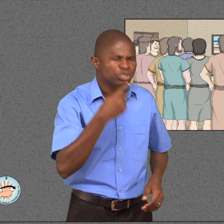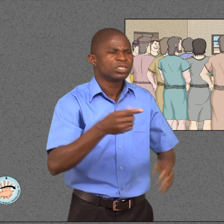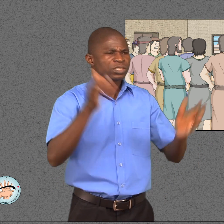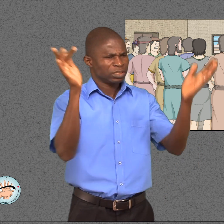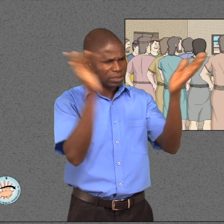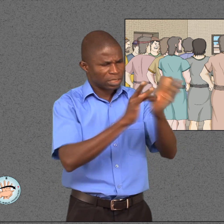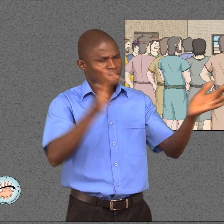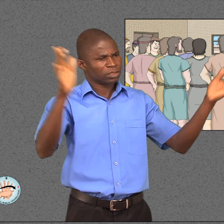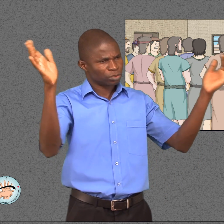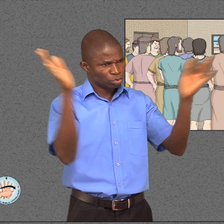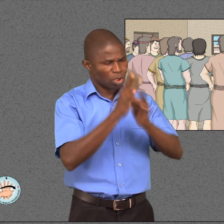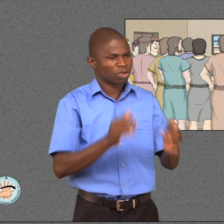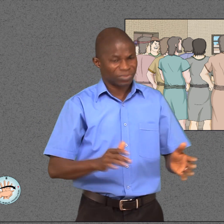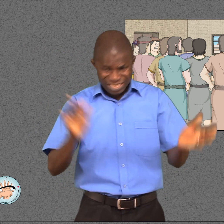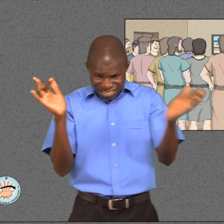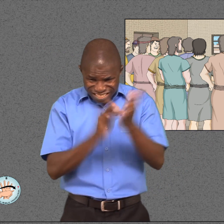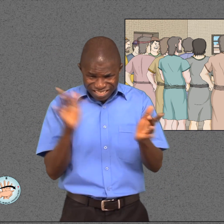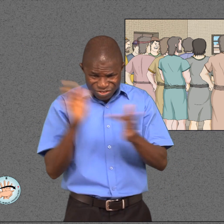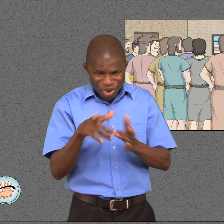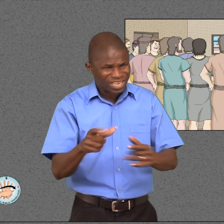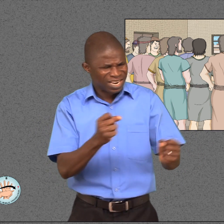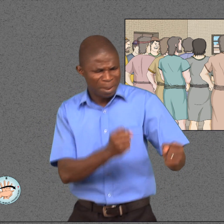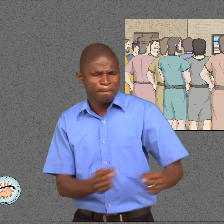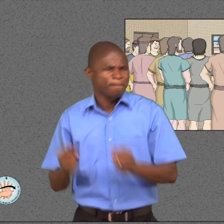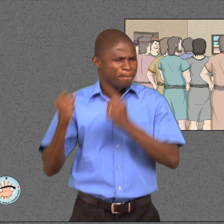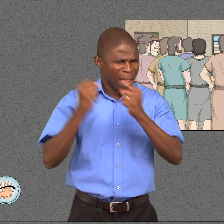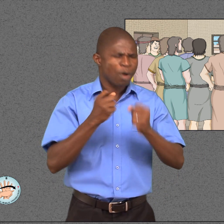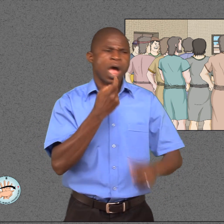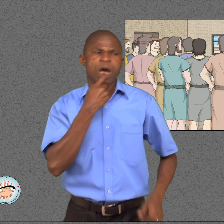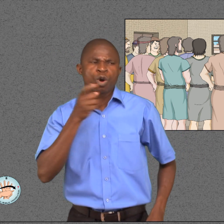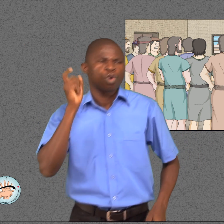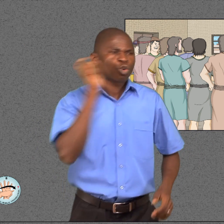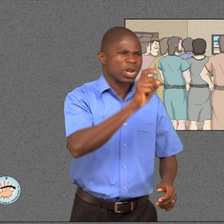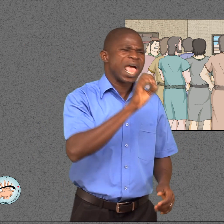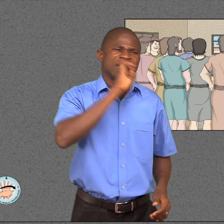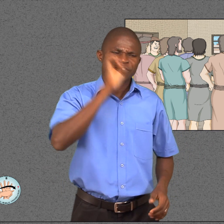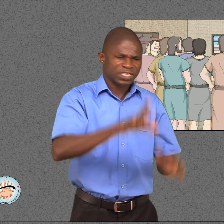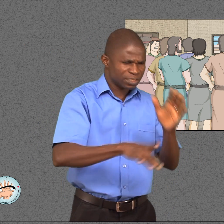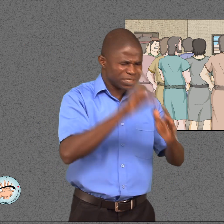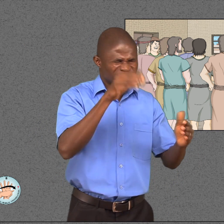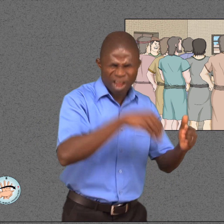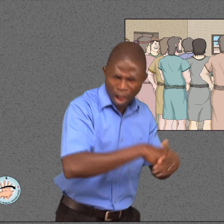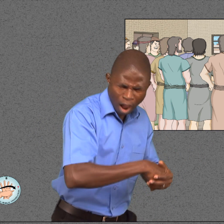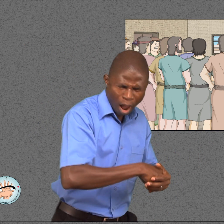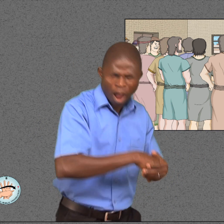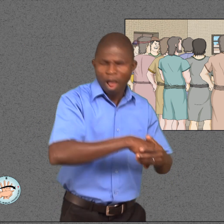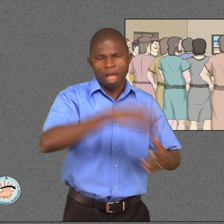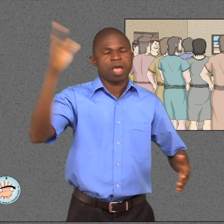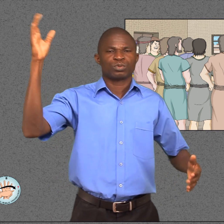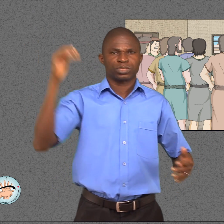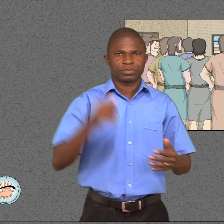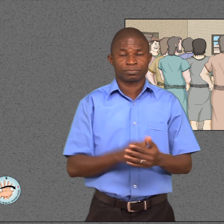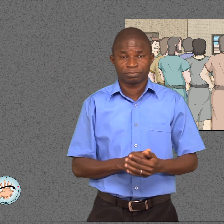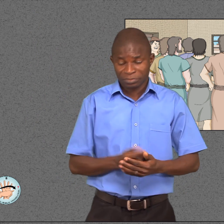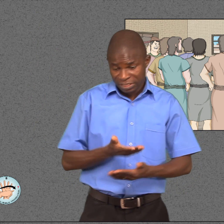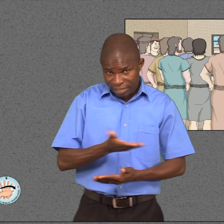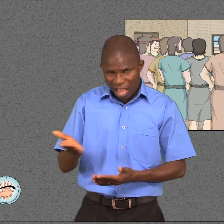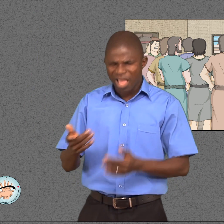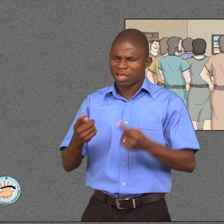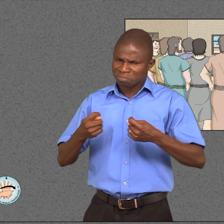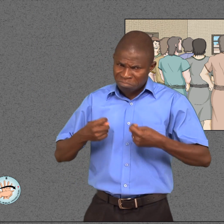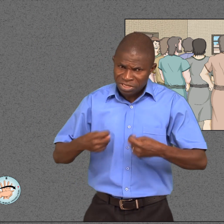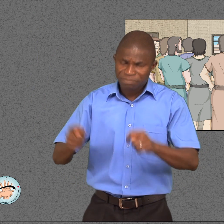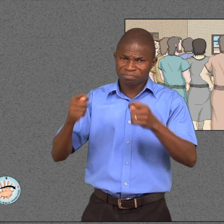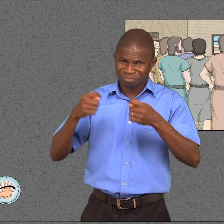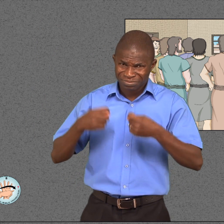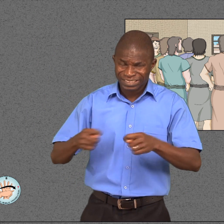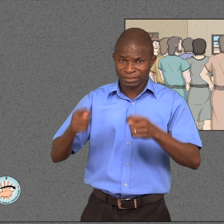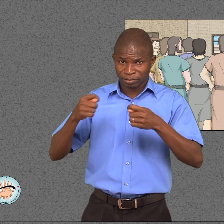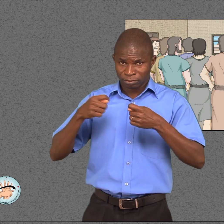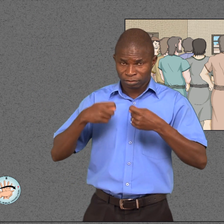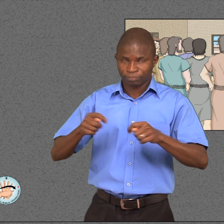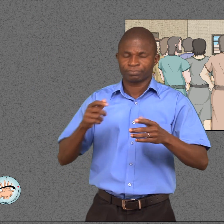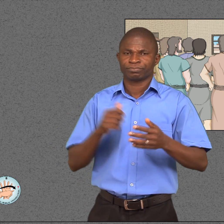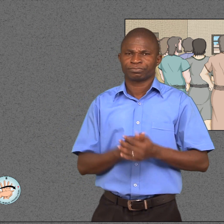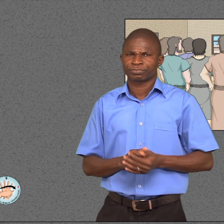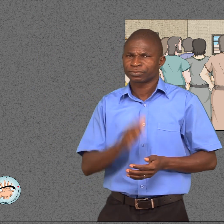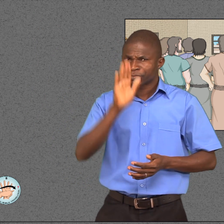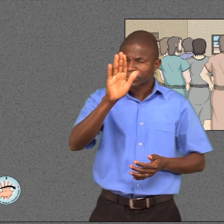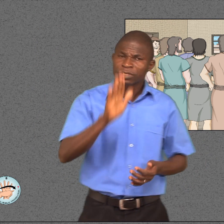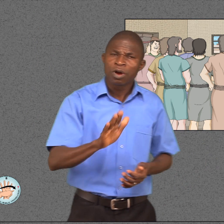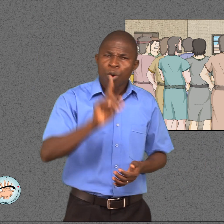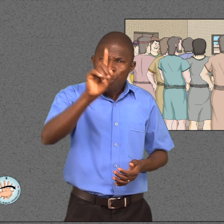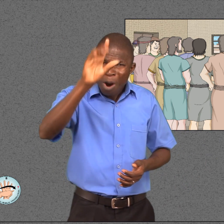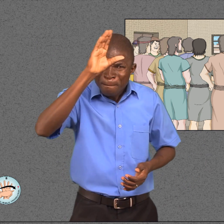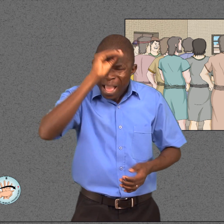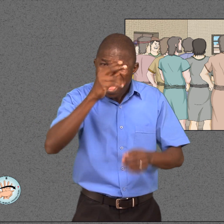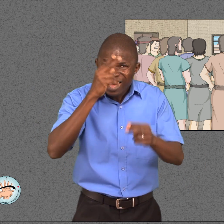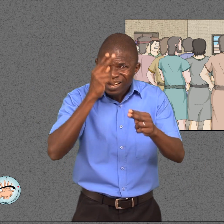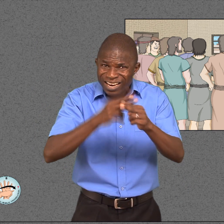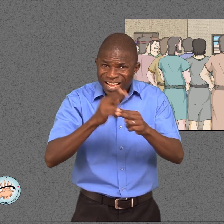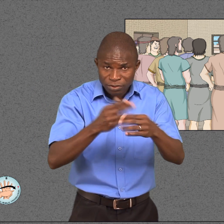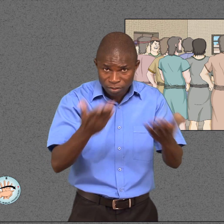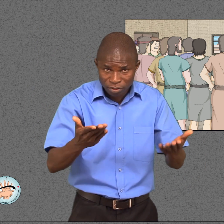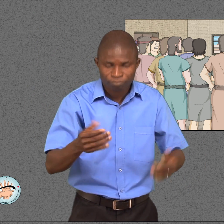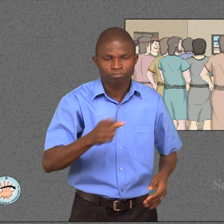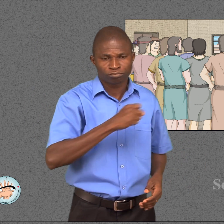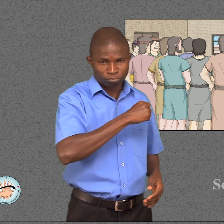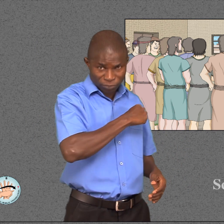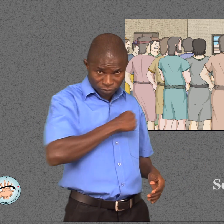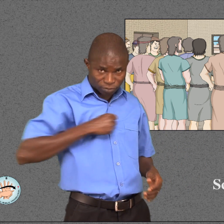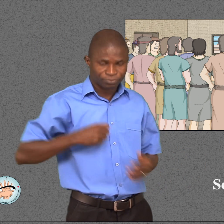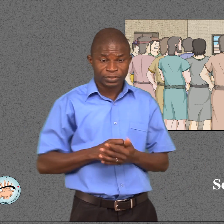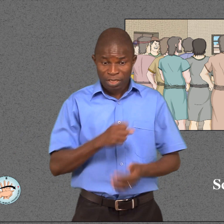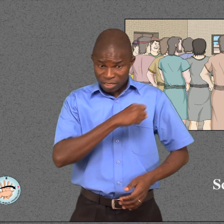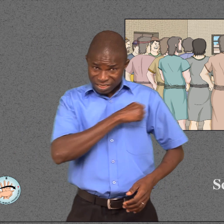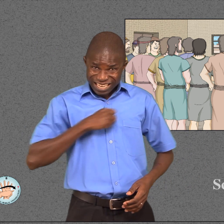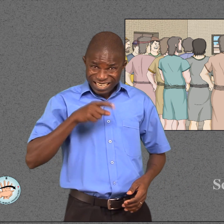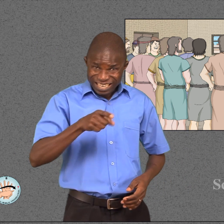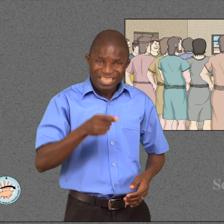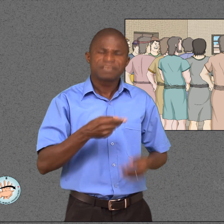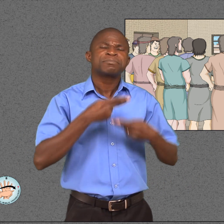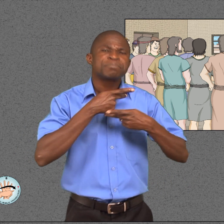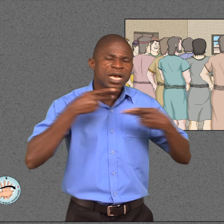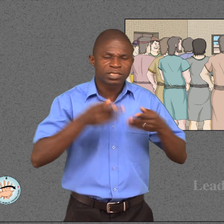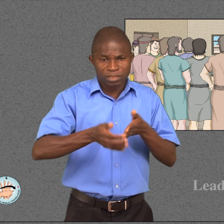They would say, “I bind you by Jesus, whom Paul proclaims.”